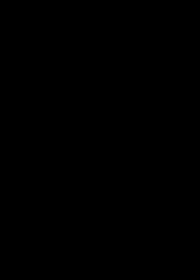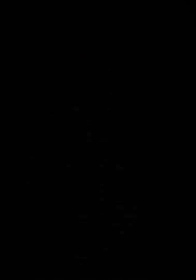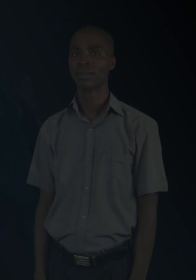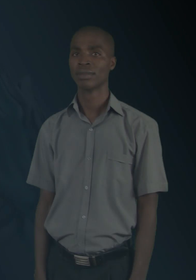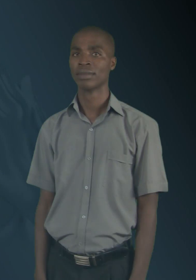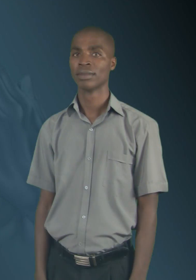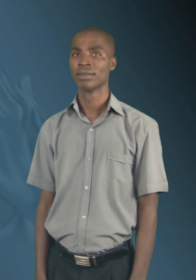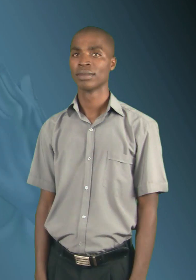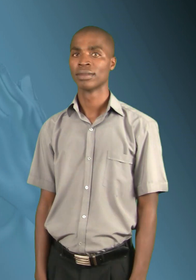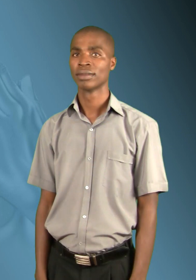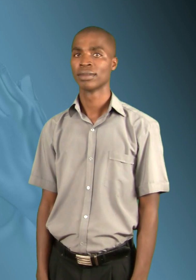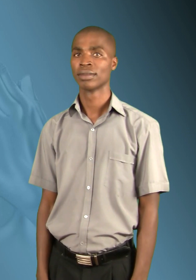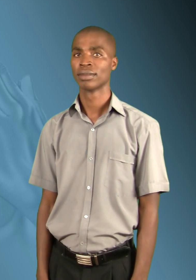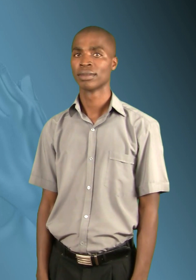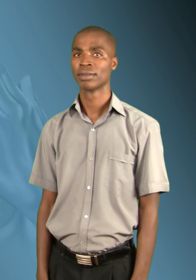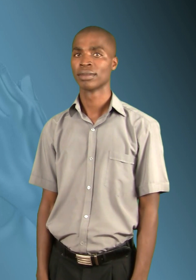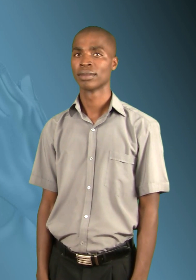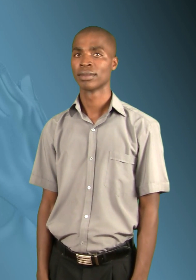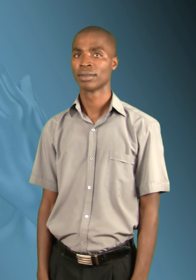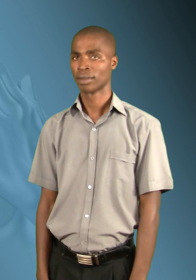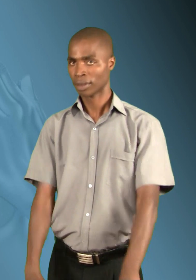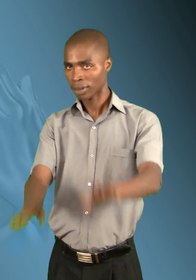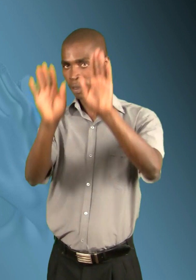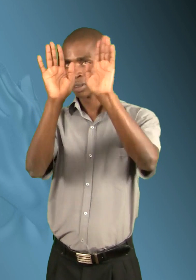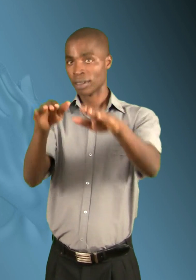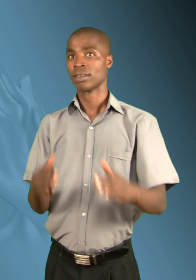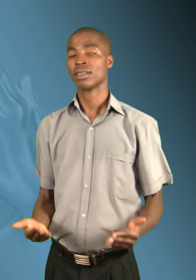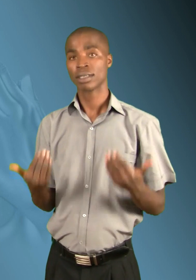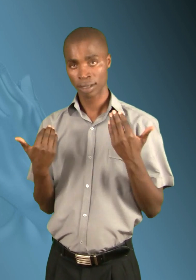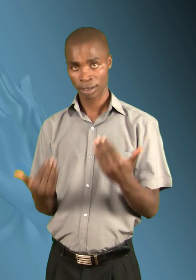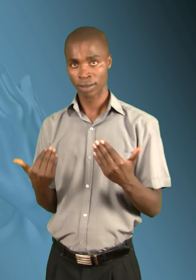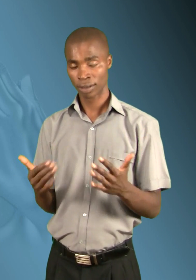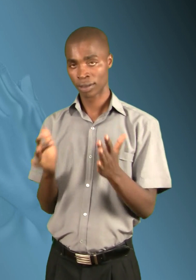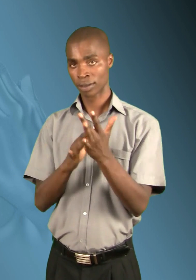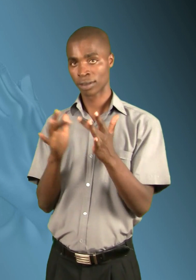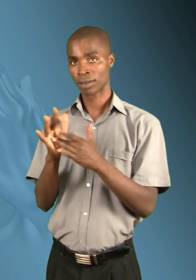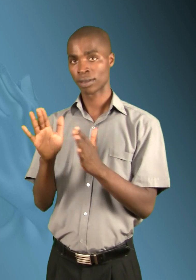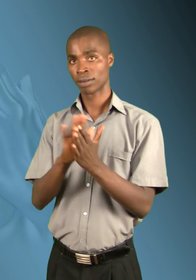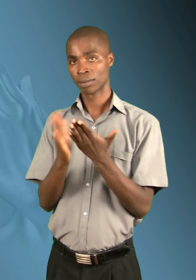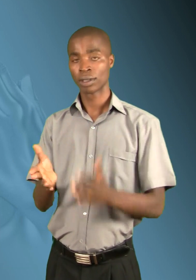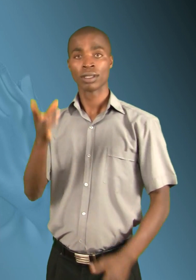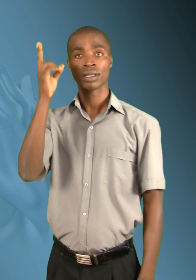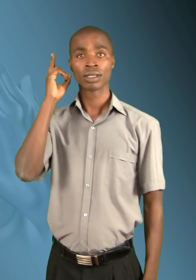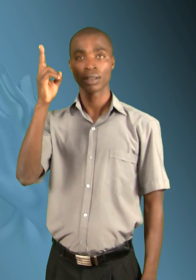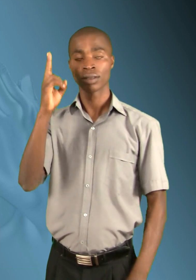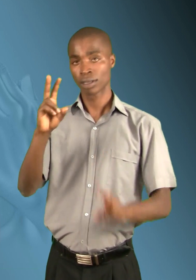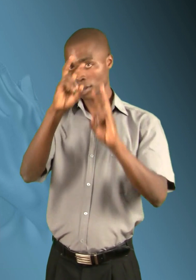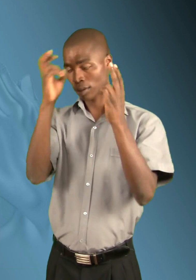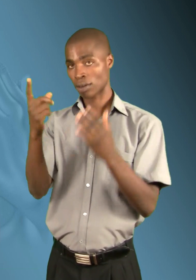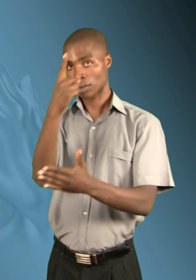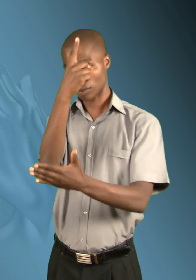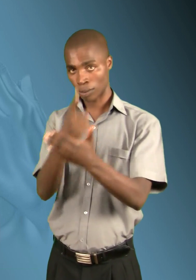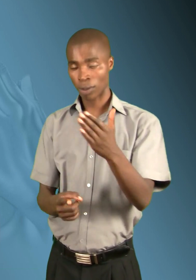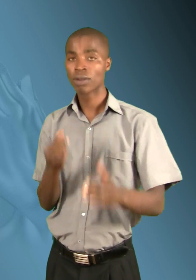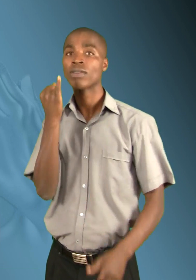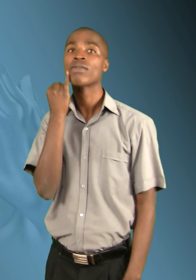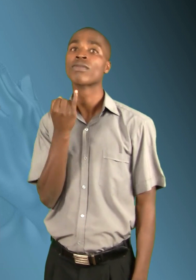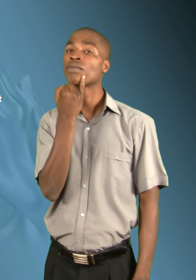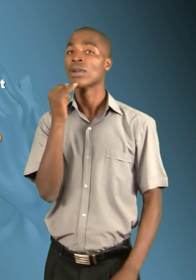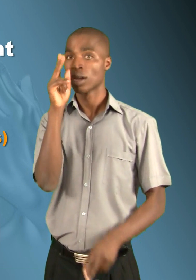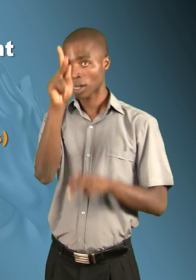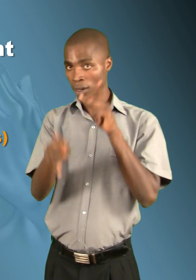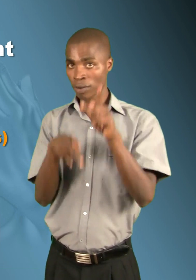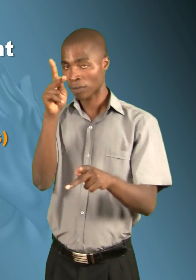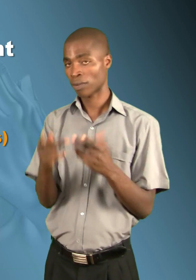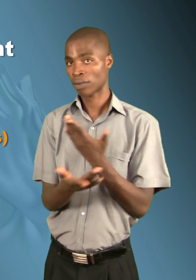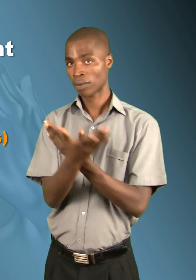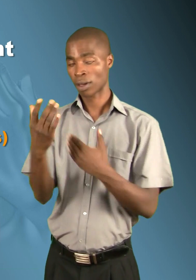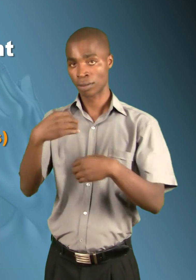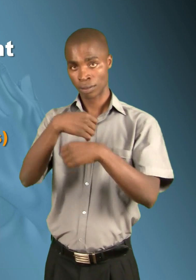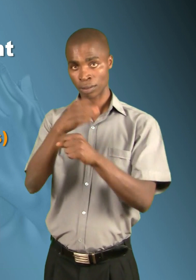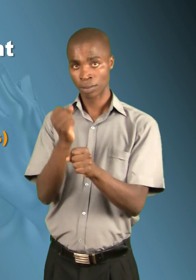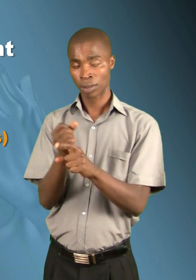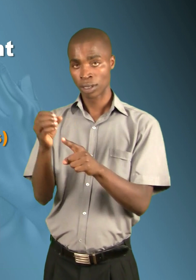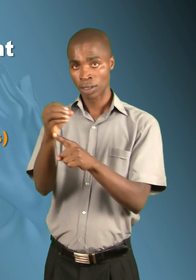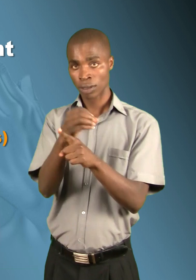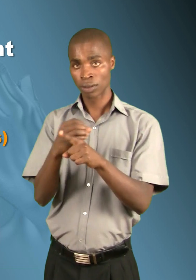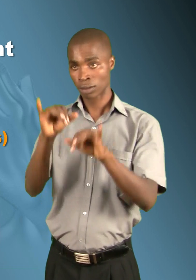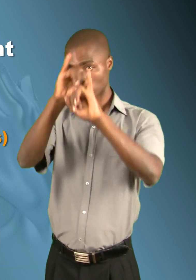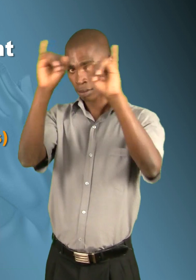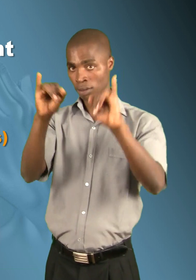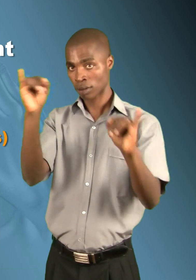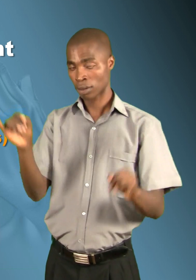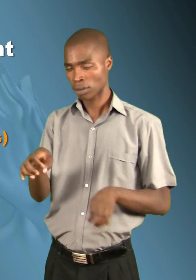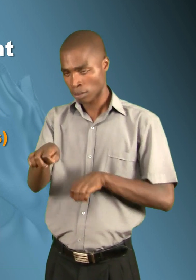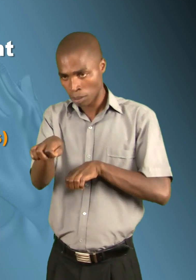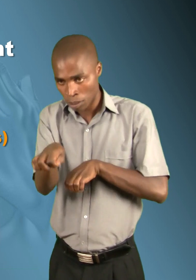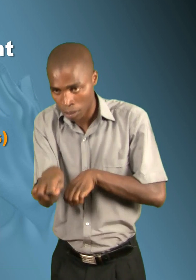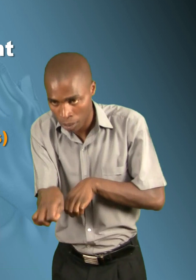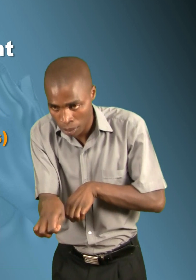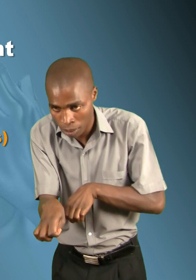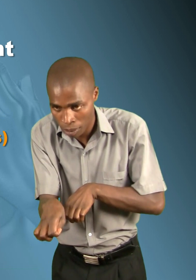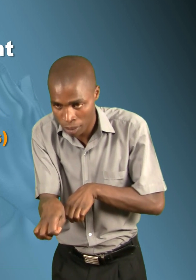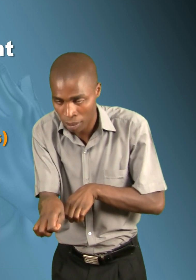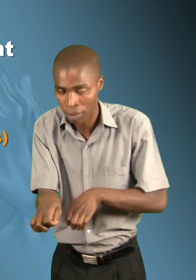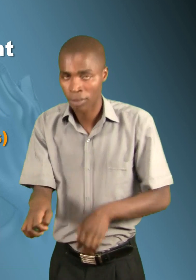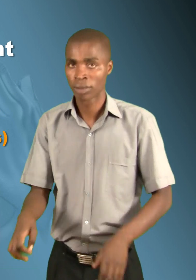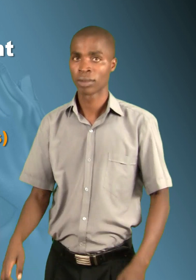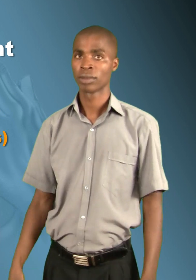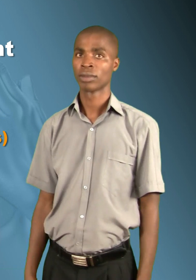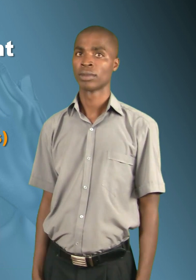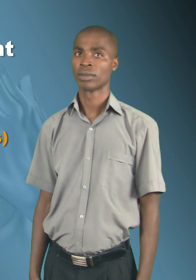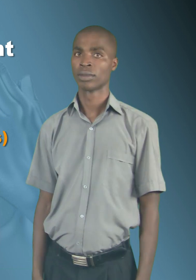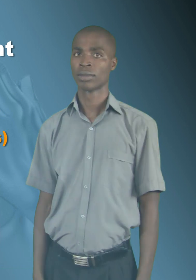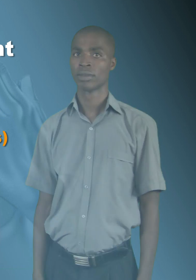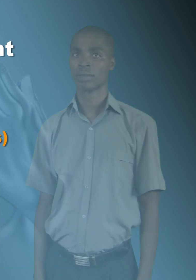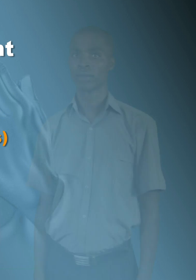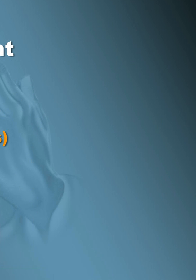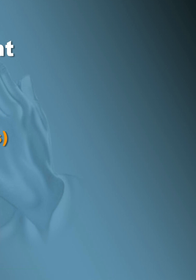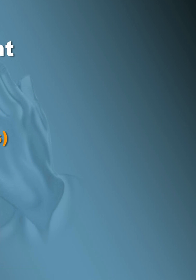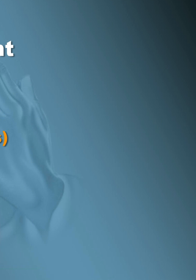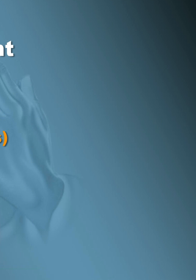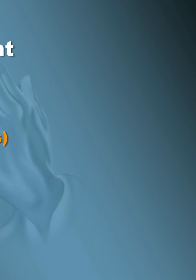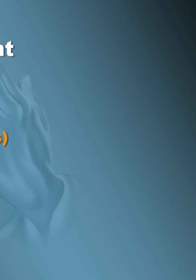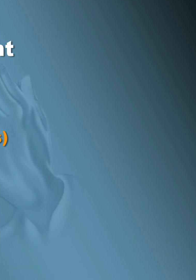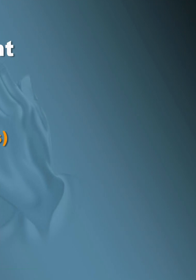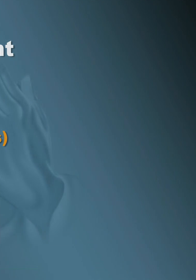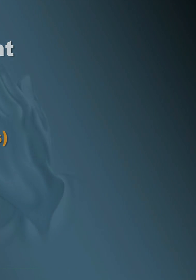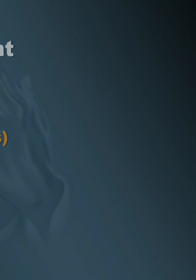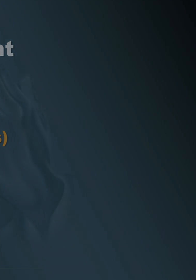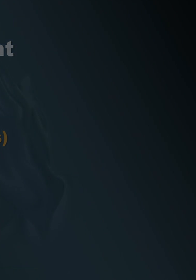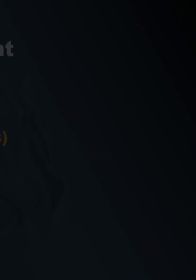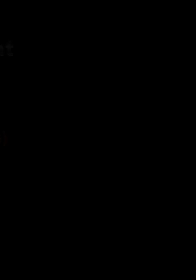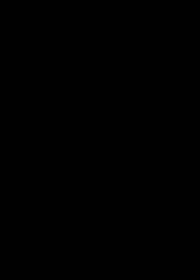Israelites make a golden calf